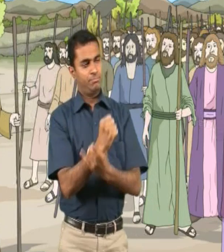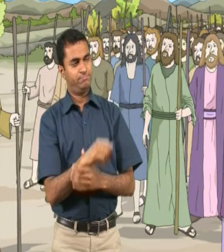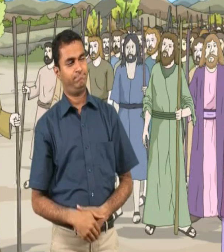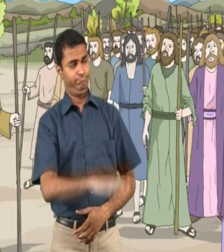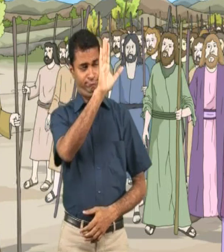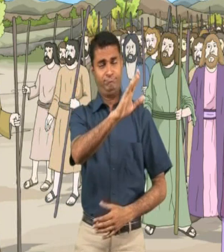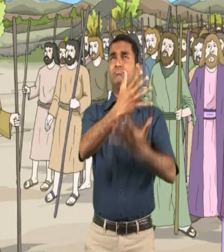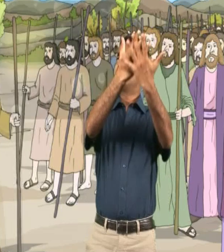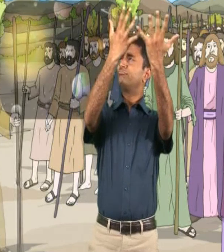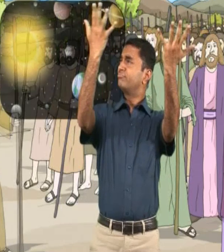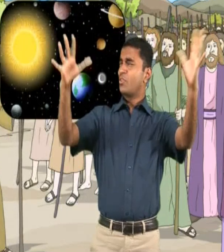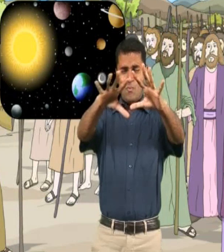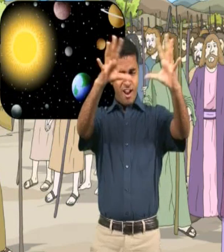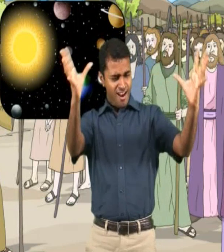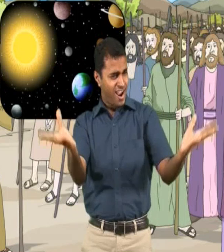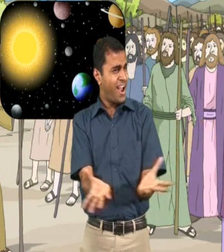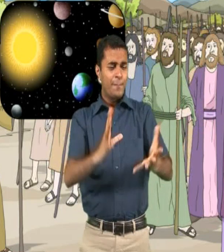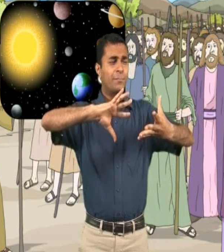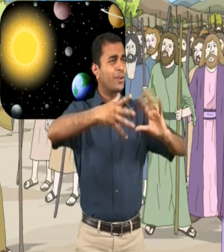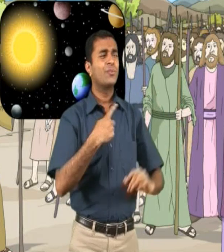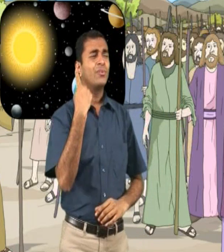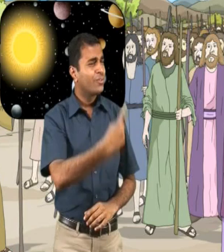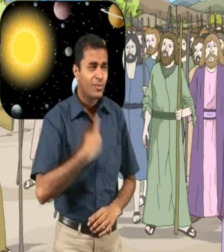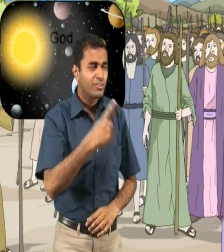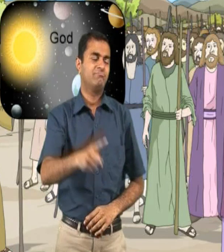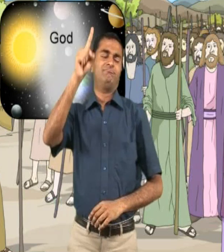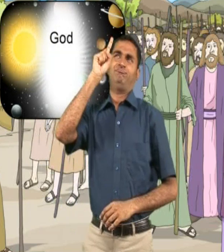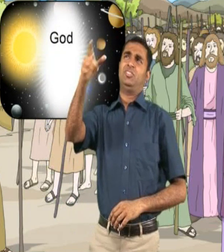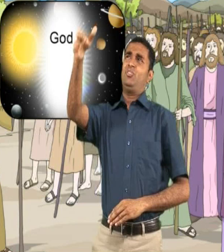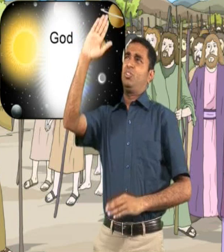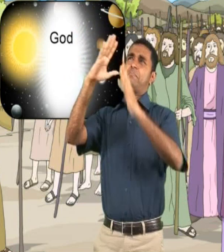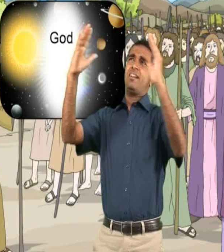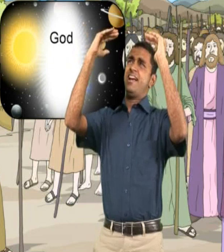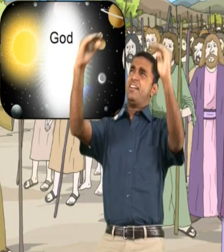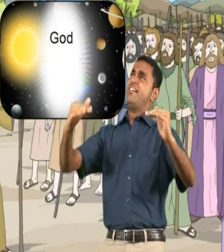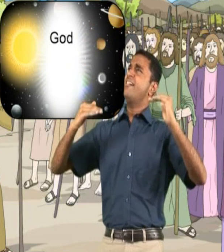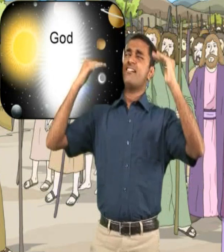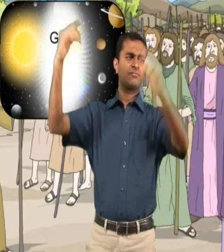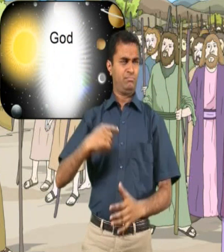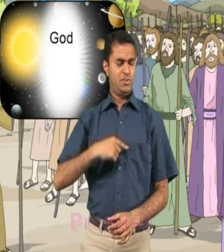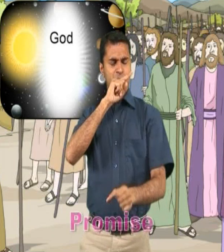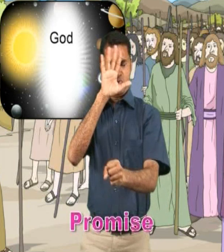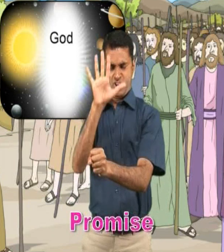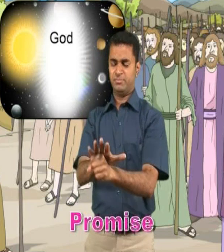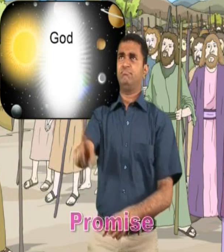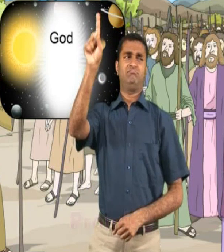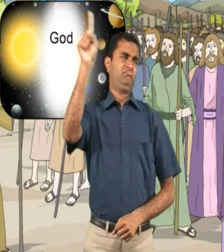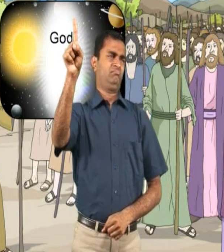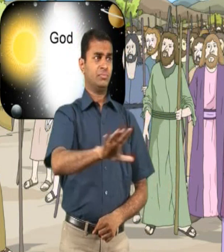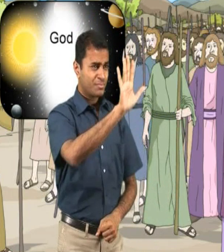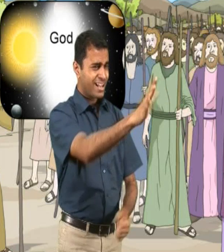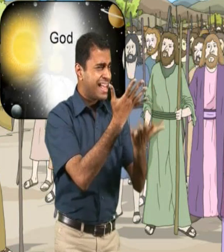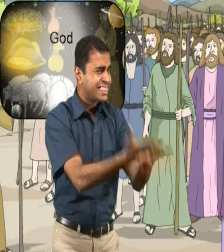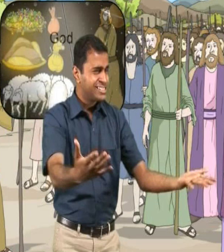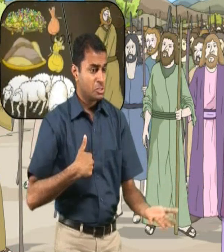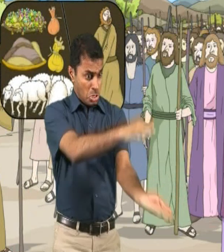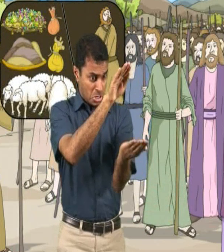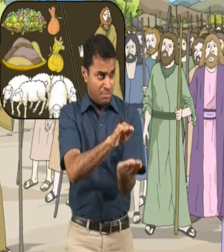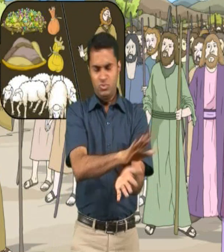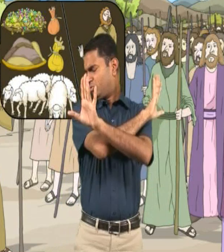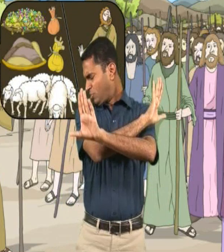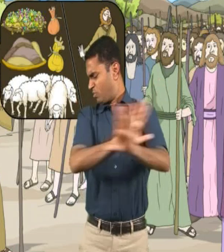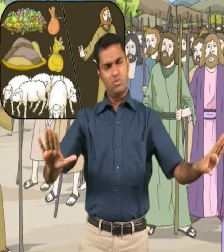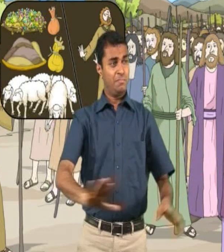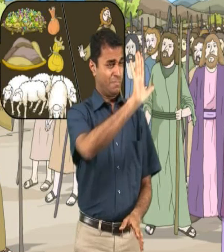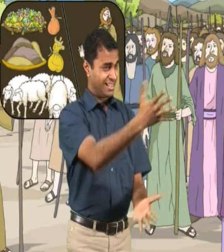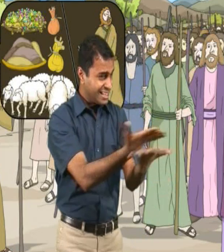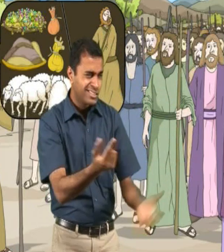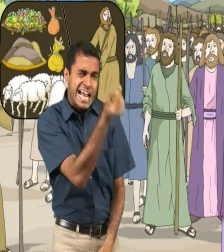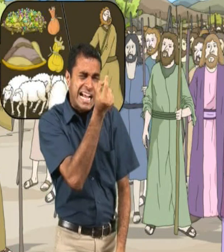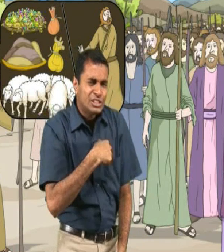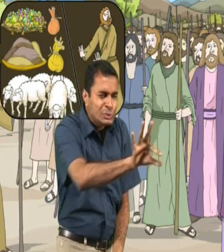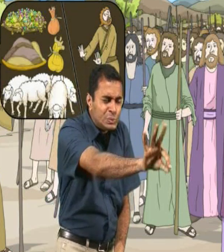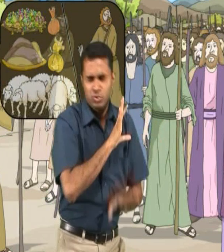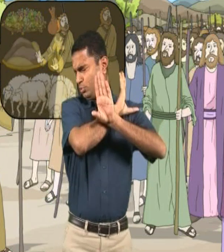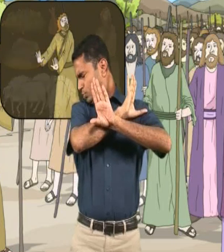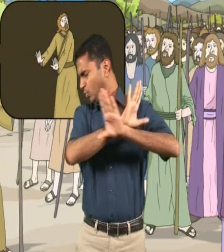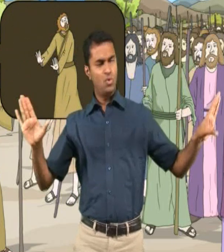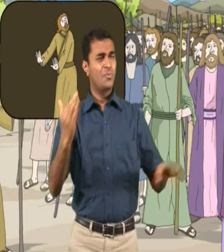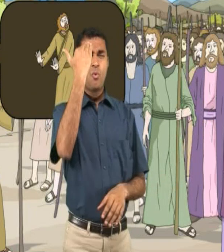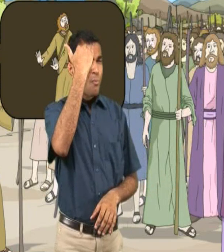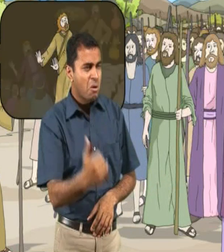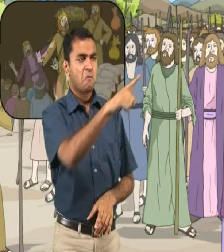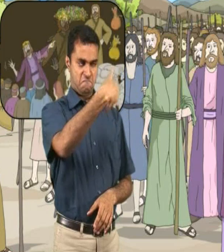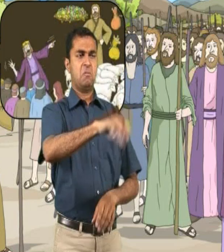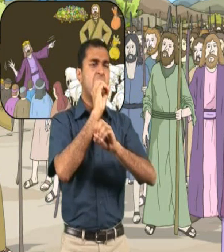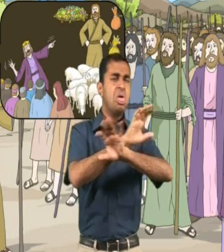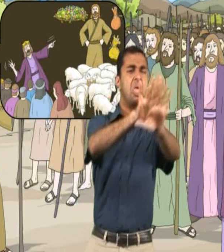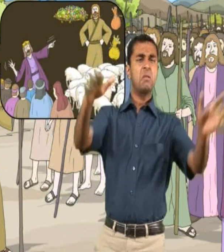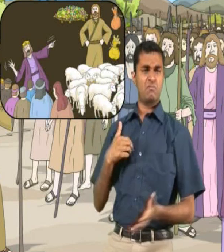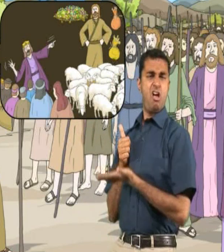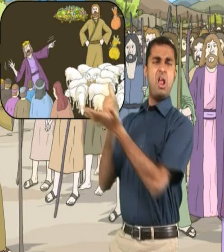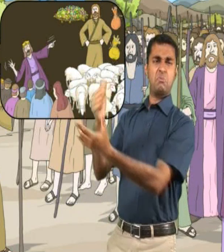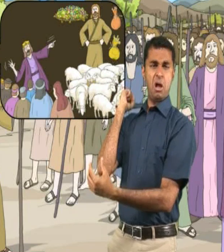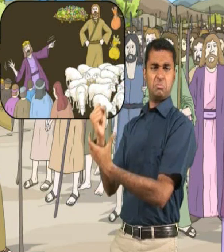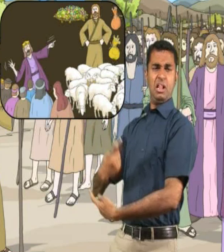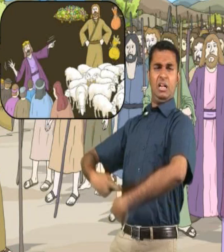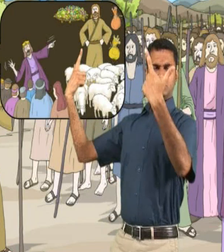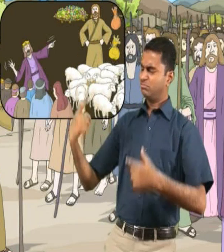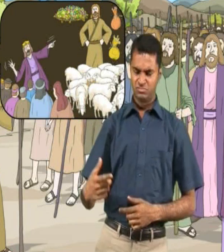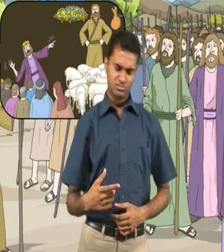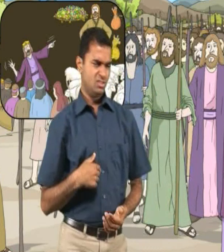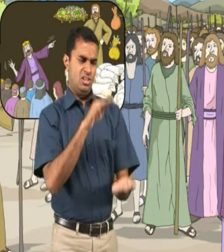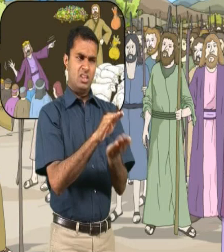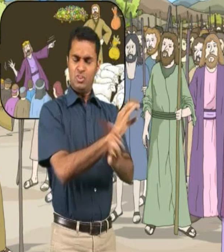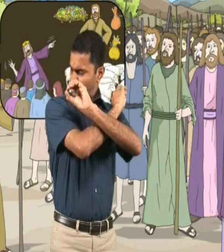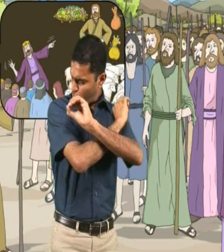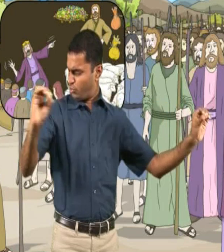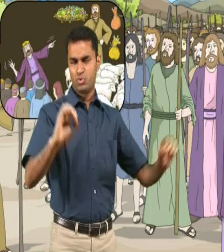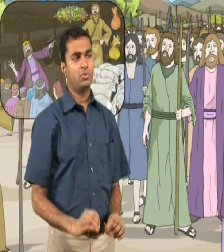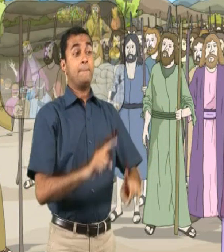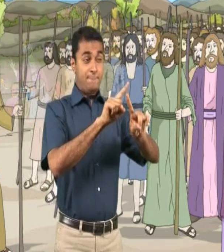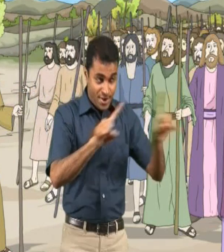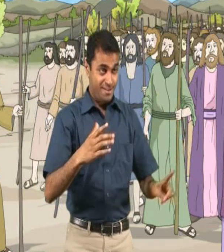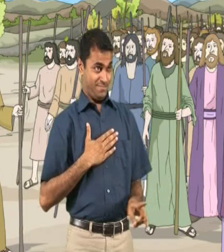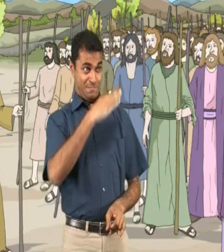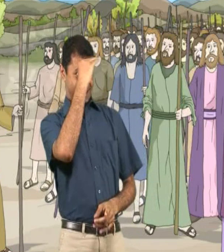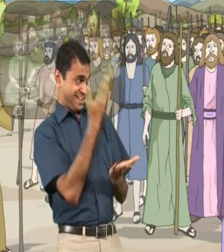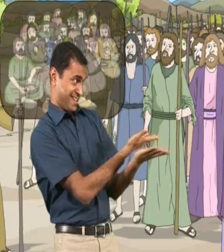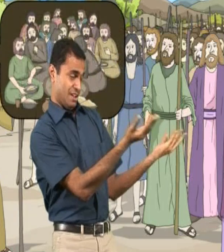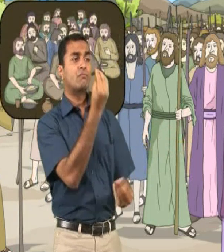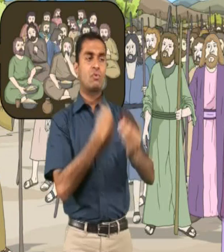But Abram replied to the king of Sodom, “I have raised my hand to the LORD God Most High, Creator of heaven and earth, that I will not accept even a thread, or a strap of a sandal, or anything that belongs to you, lest you should say, ‘I have made Abram rich.’